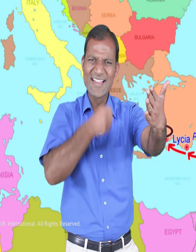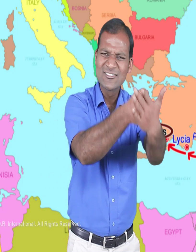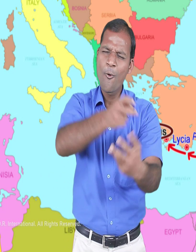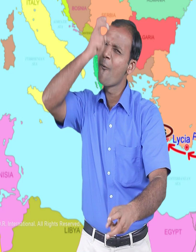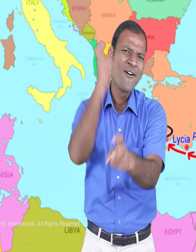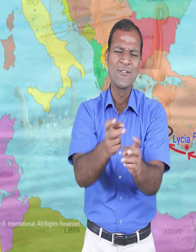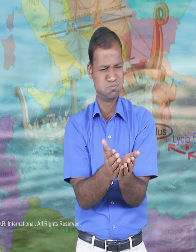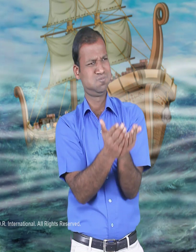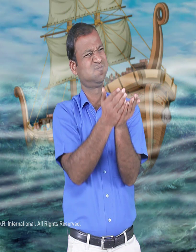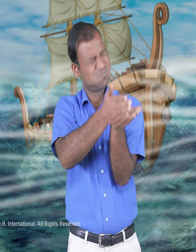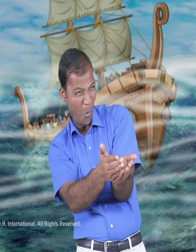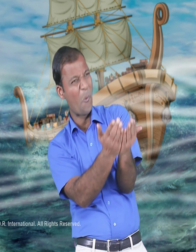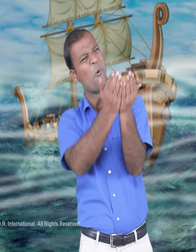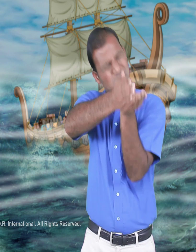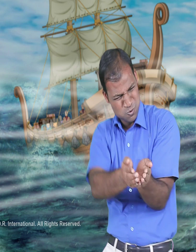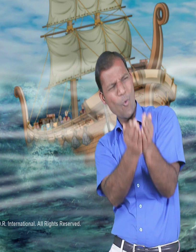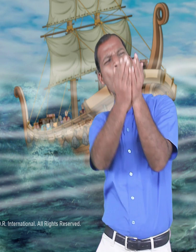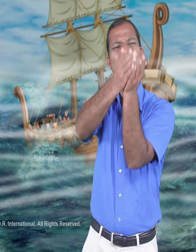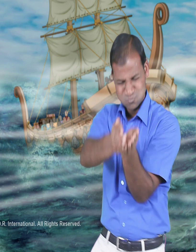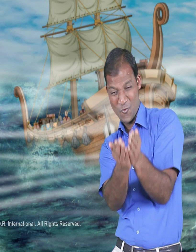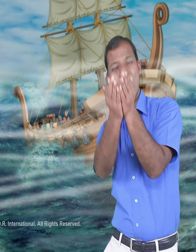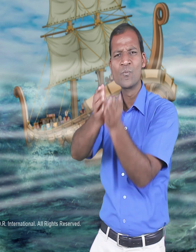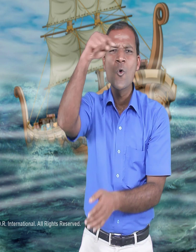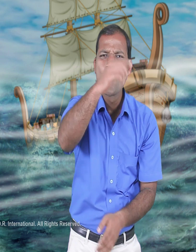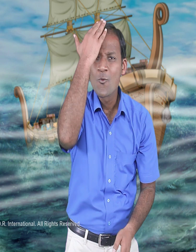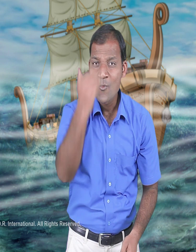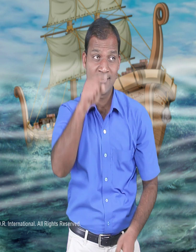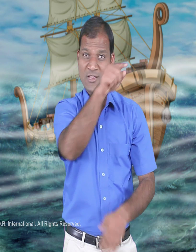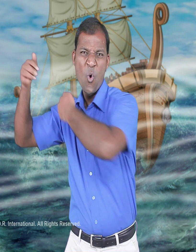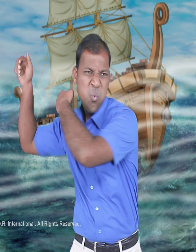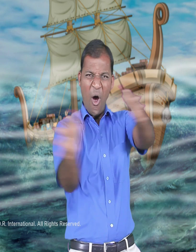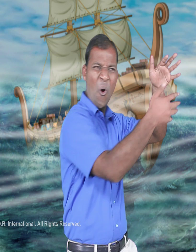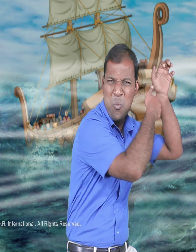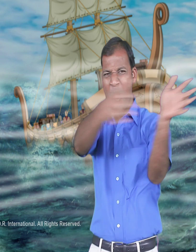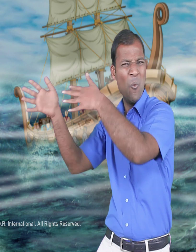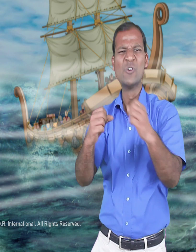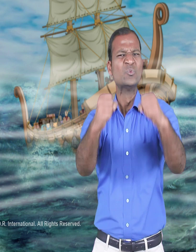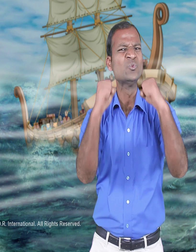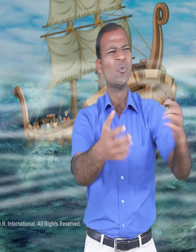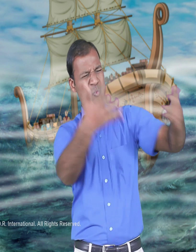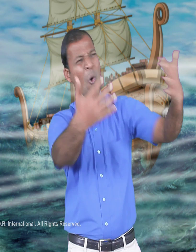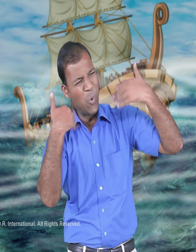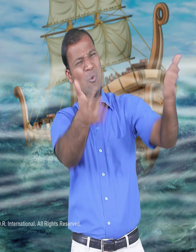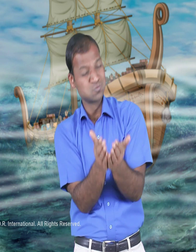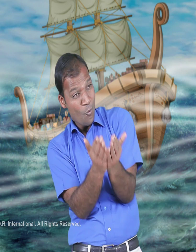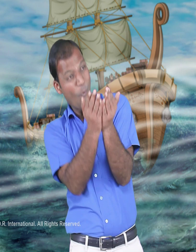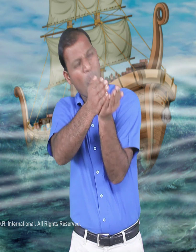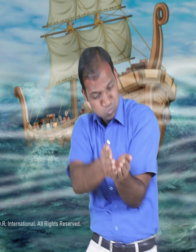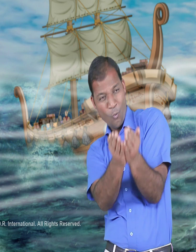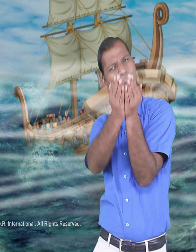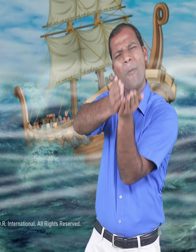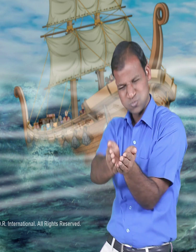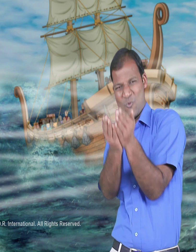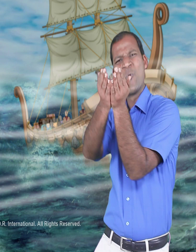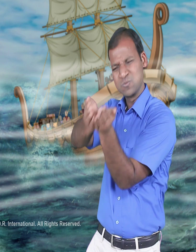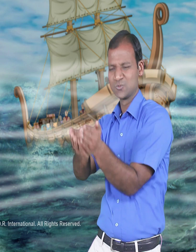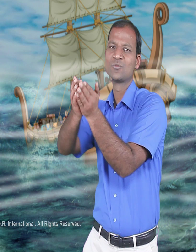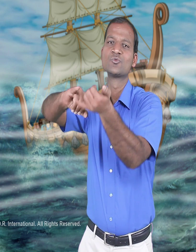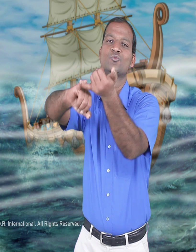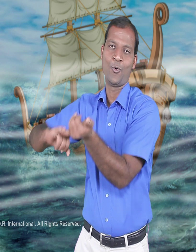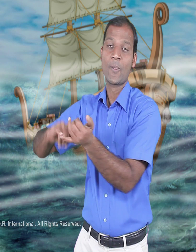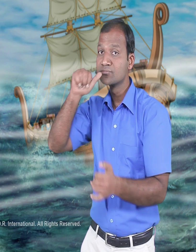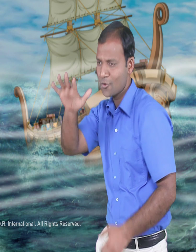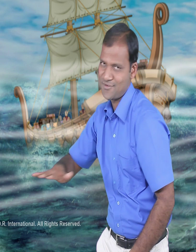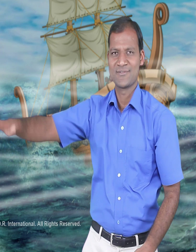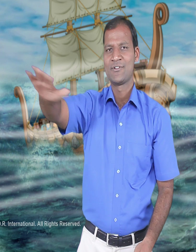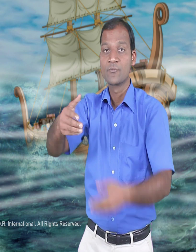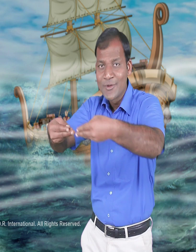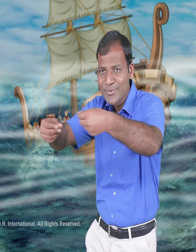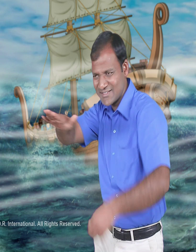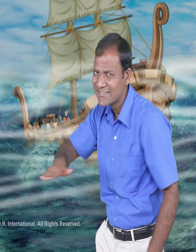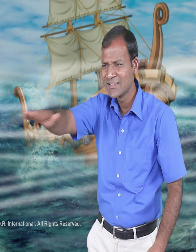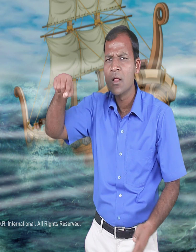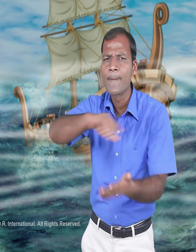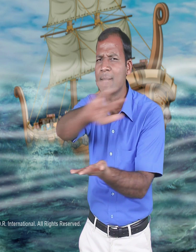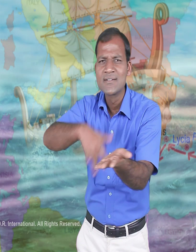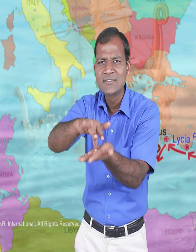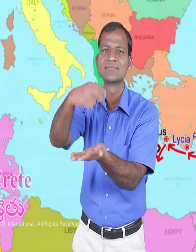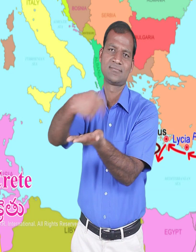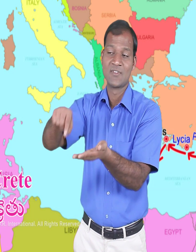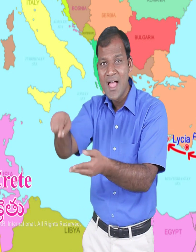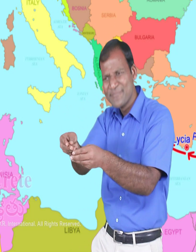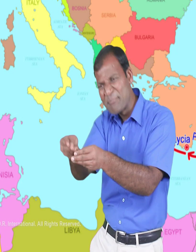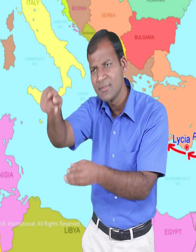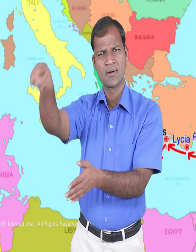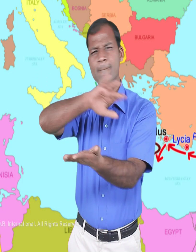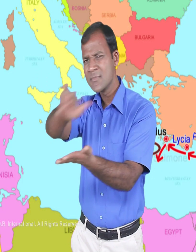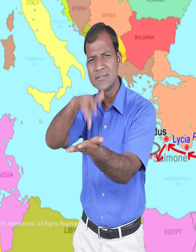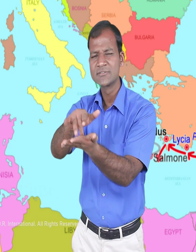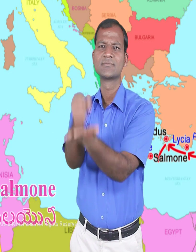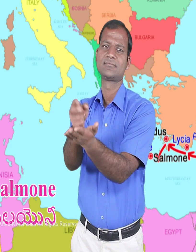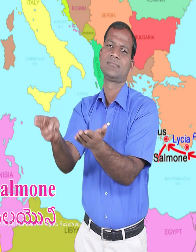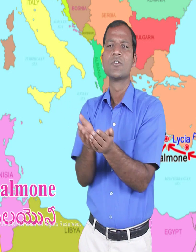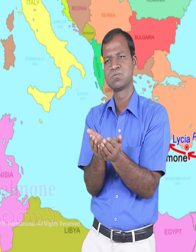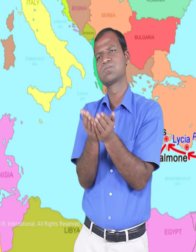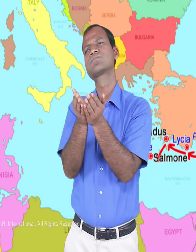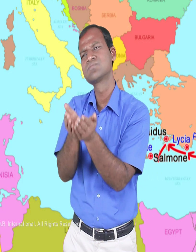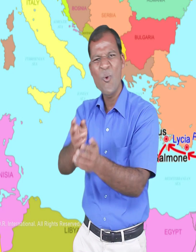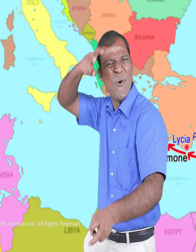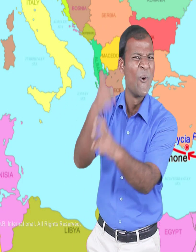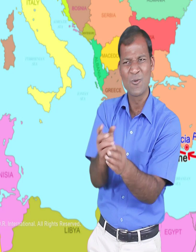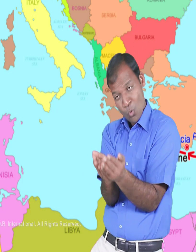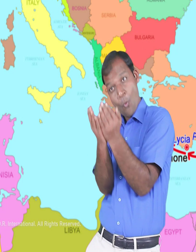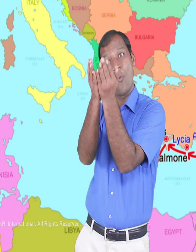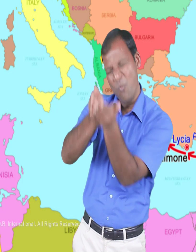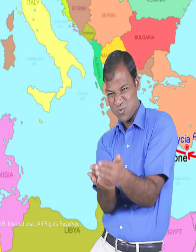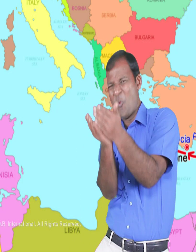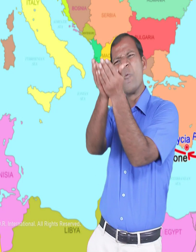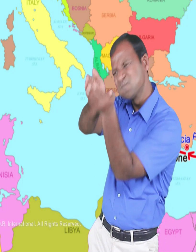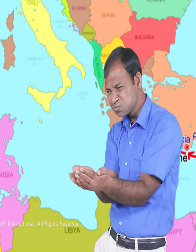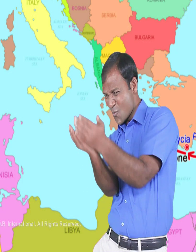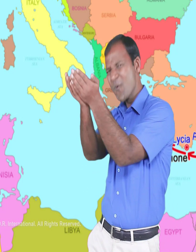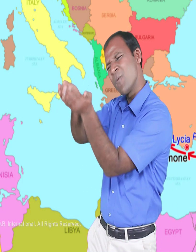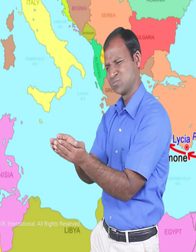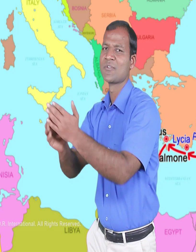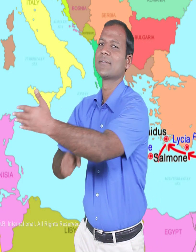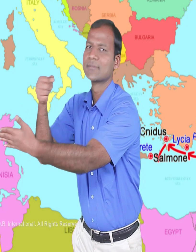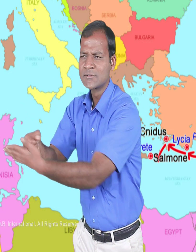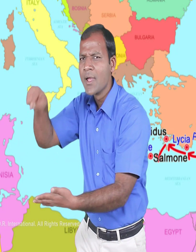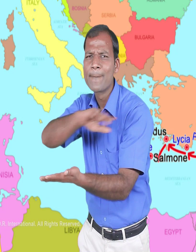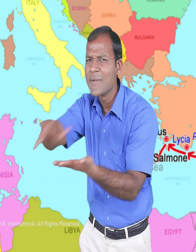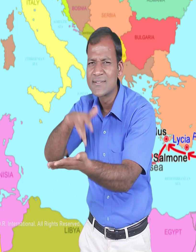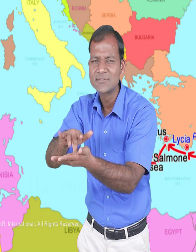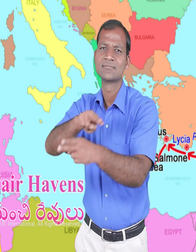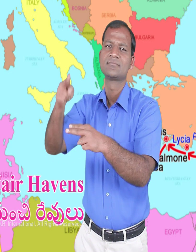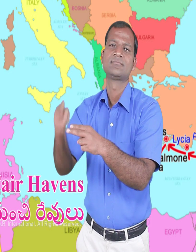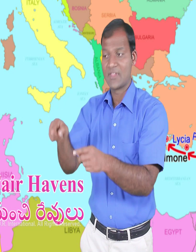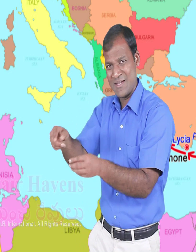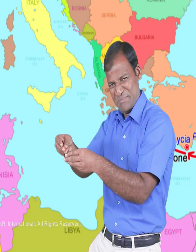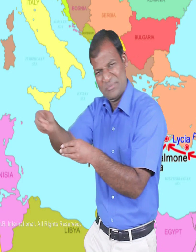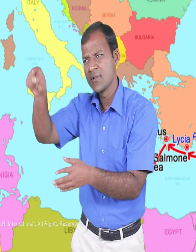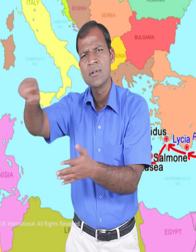When the wind impeded us, we sailed to the lee of Crete, opposite Salmone.